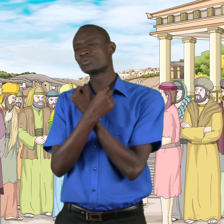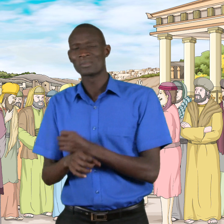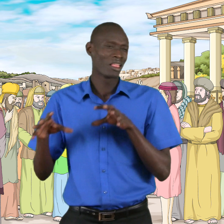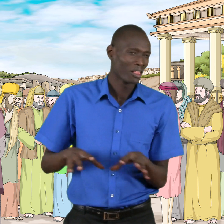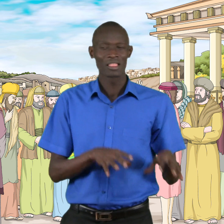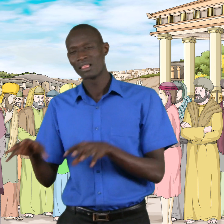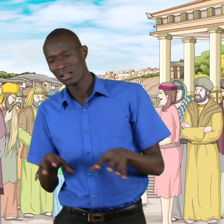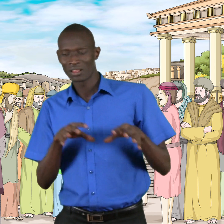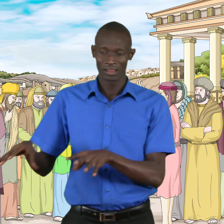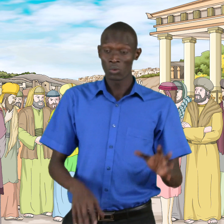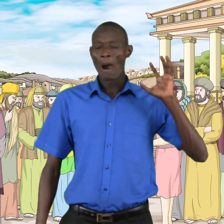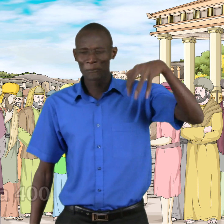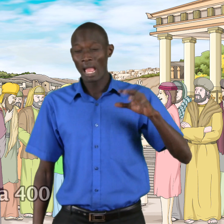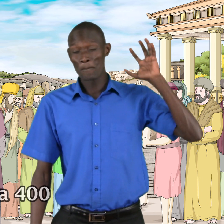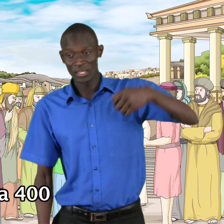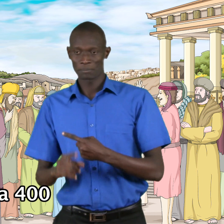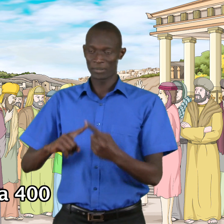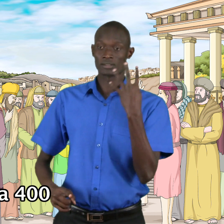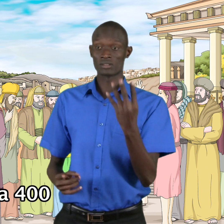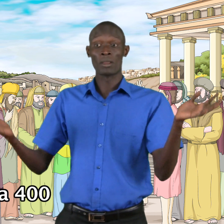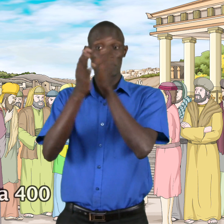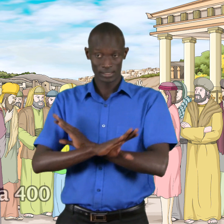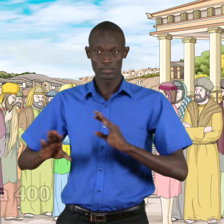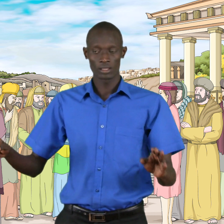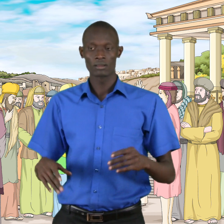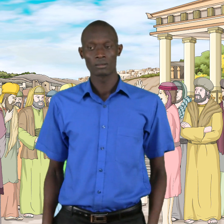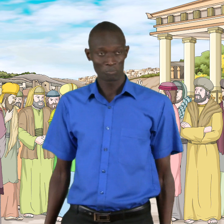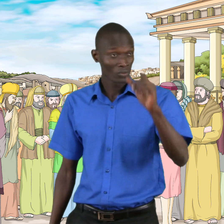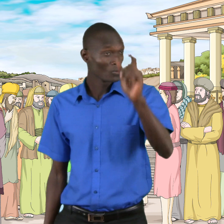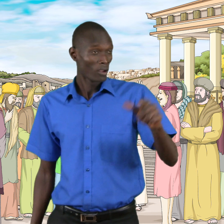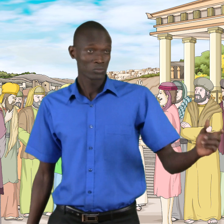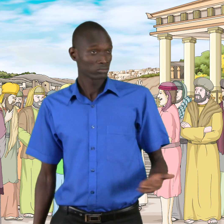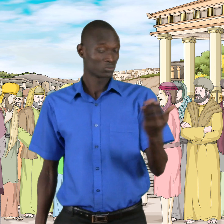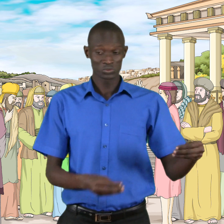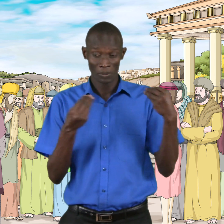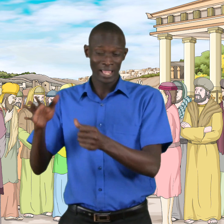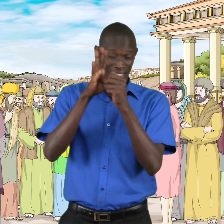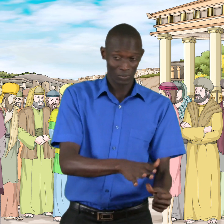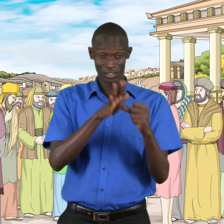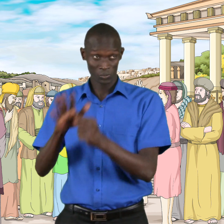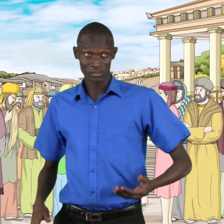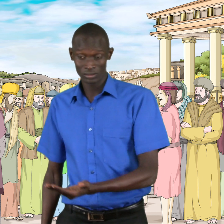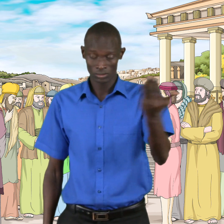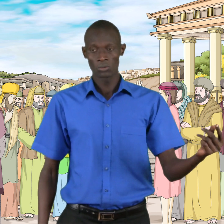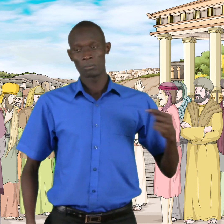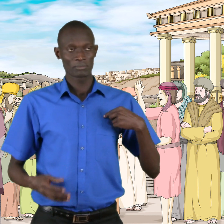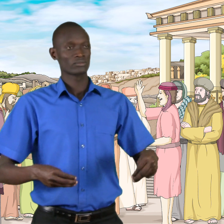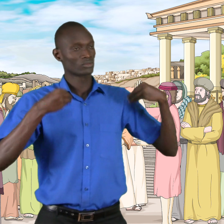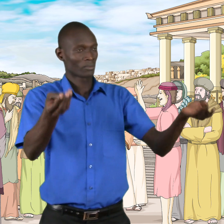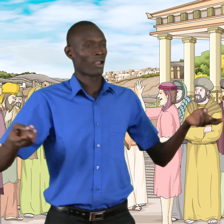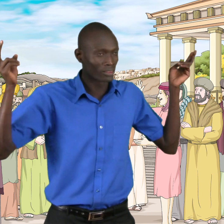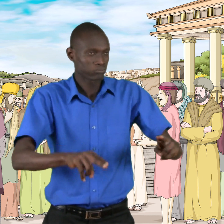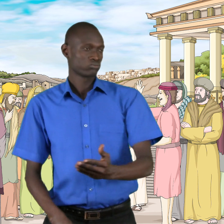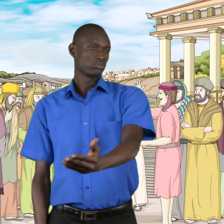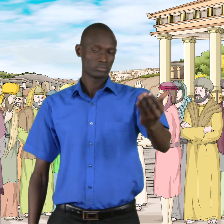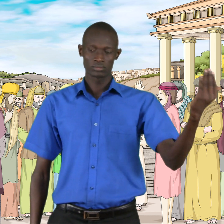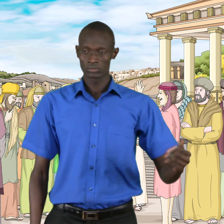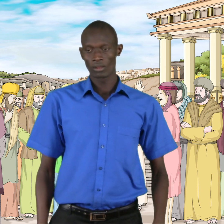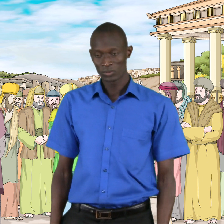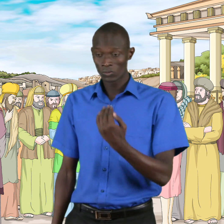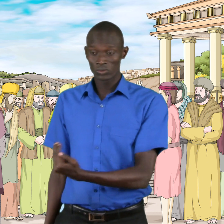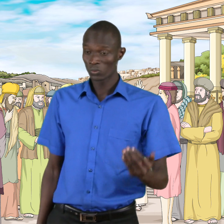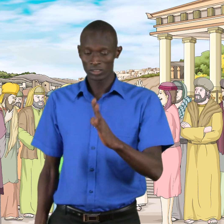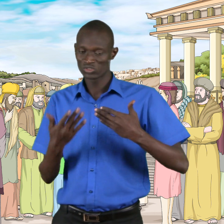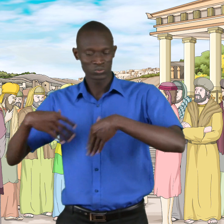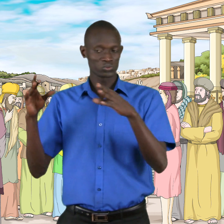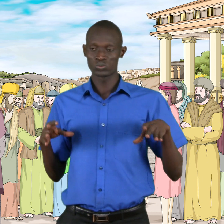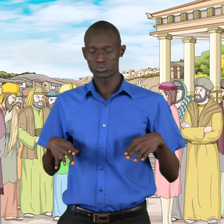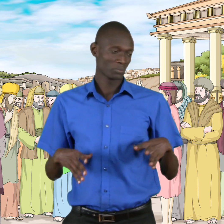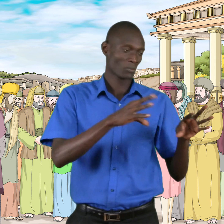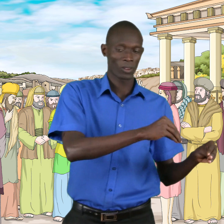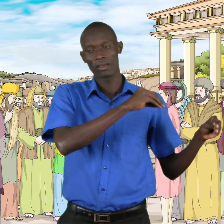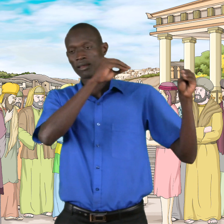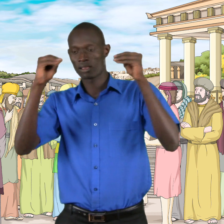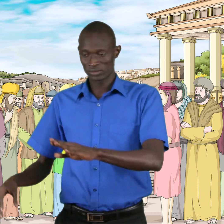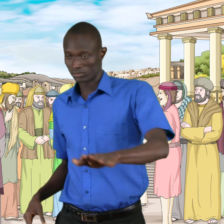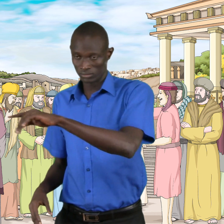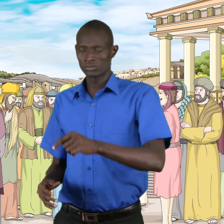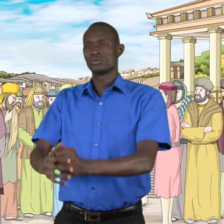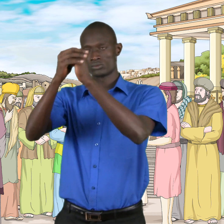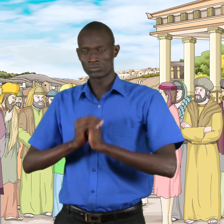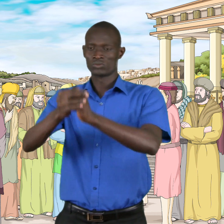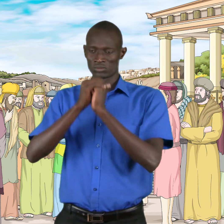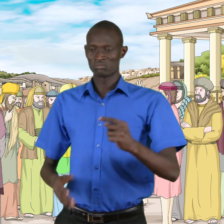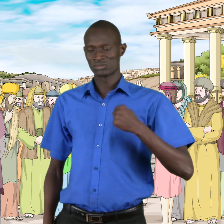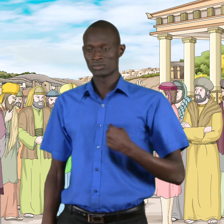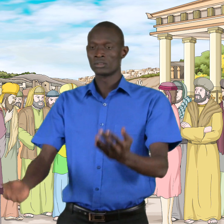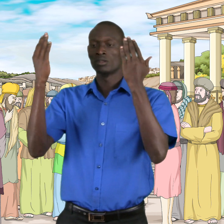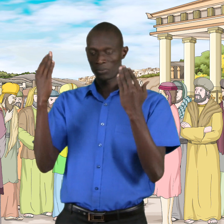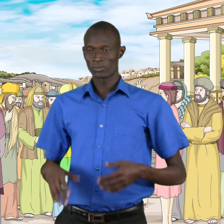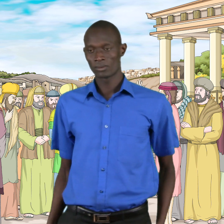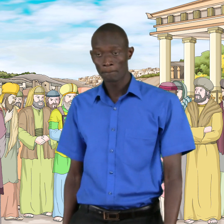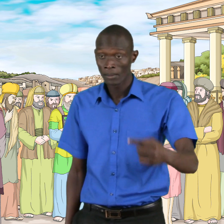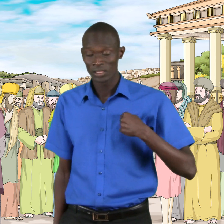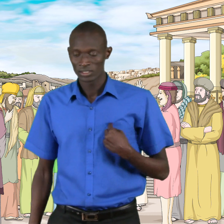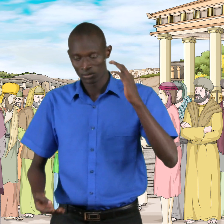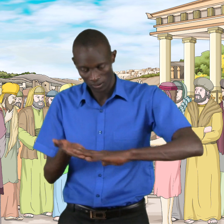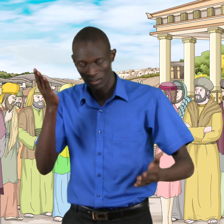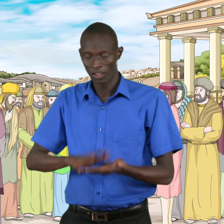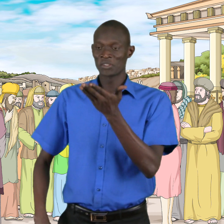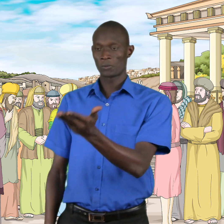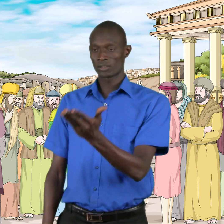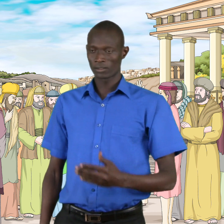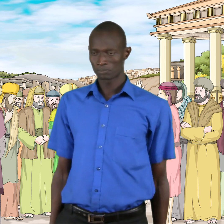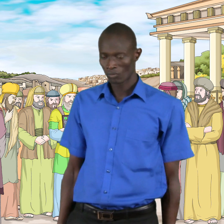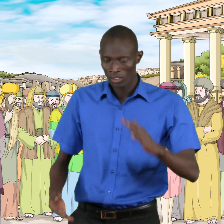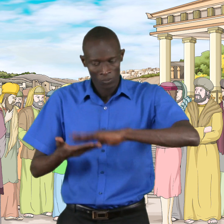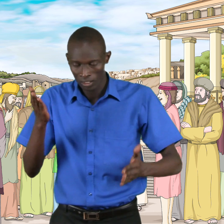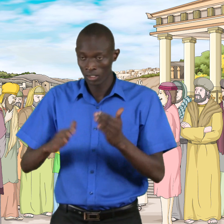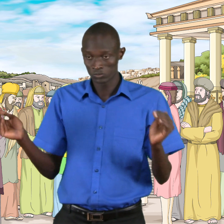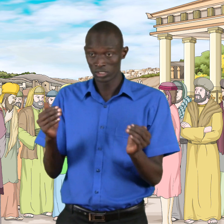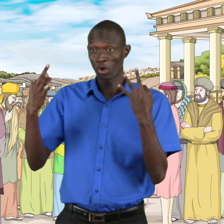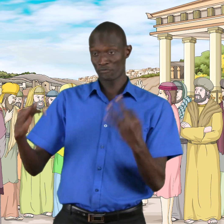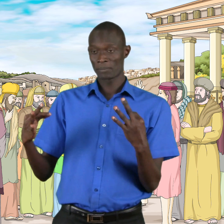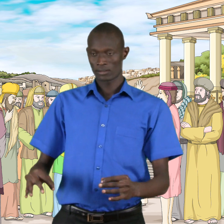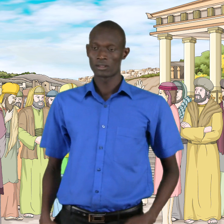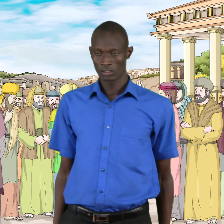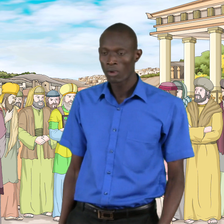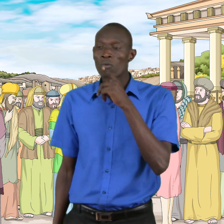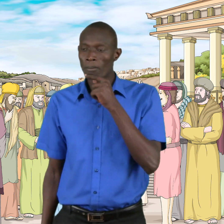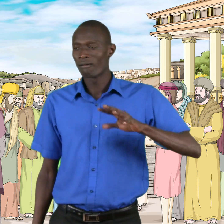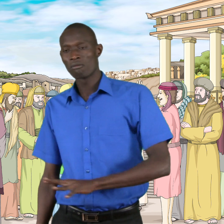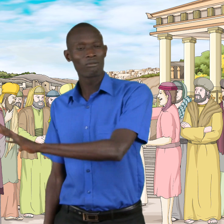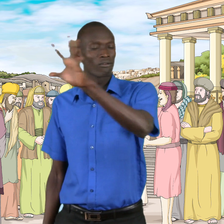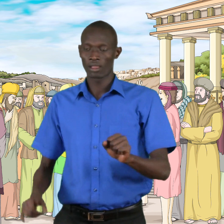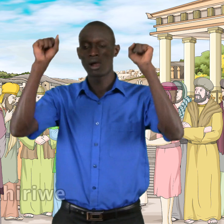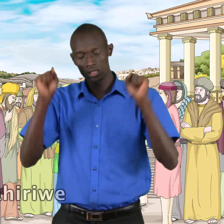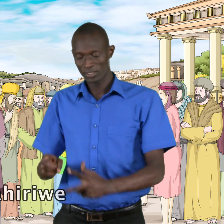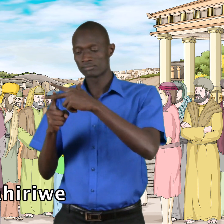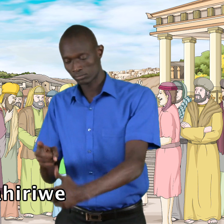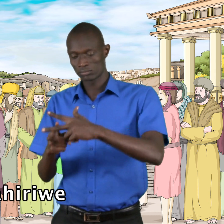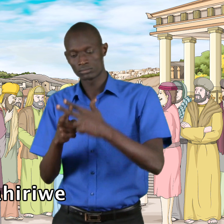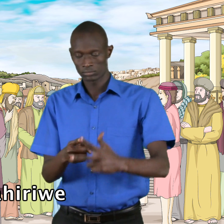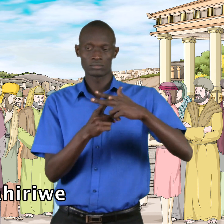‘But I will punish the nation that enslaves them,’ God said, ‘and afterward they will come forth and worship Me in this place.’